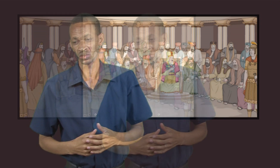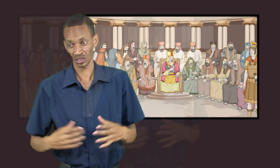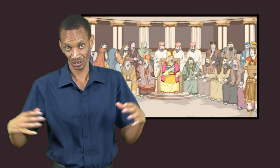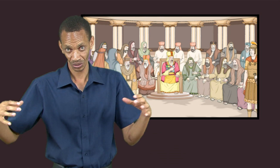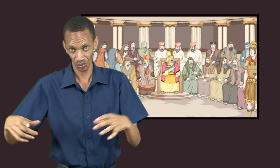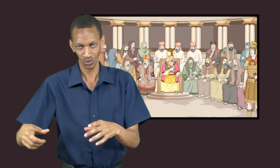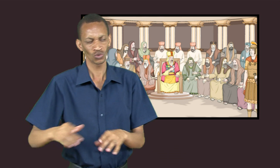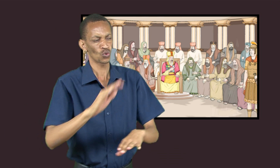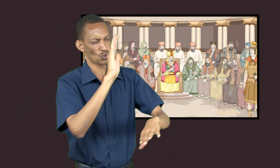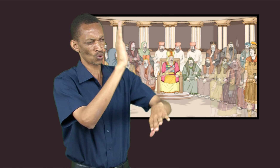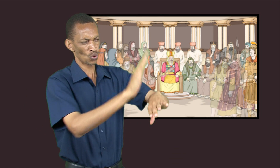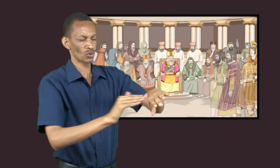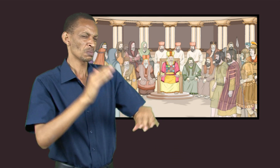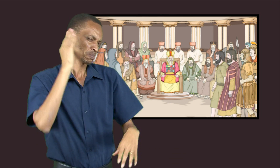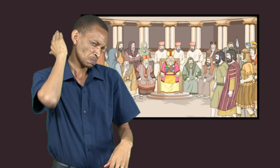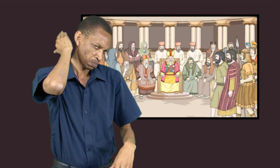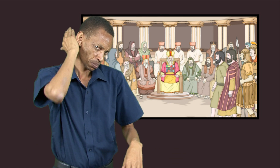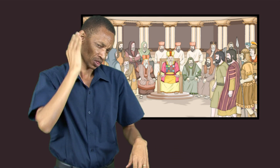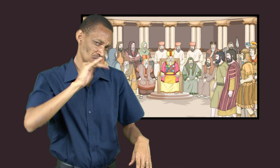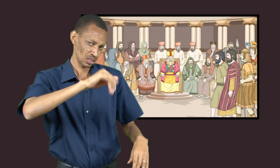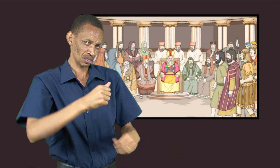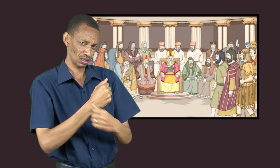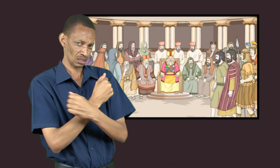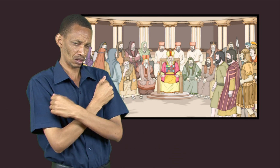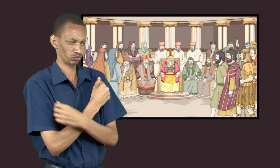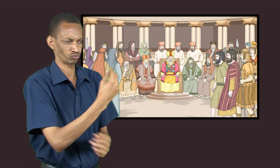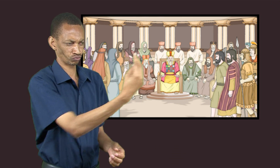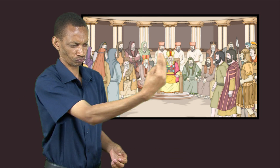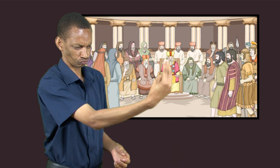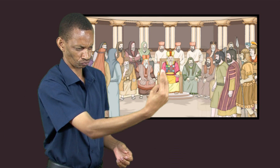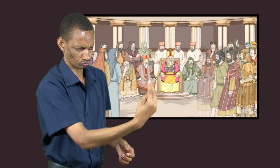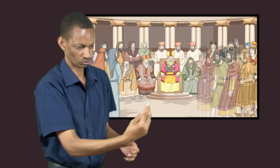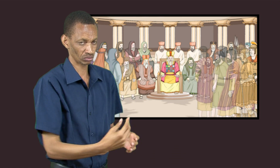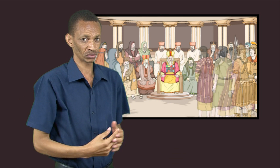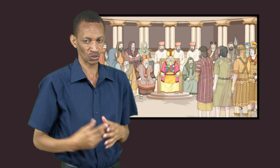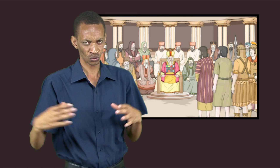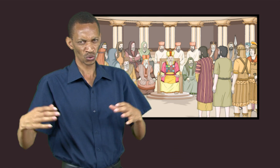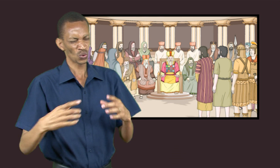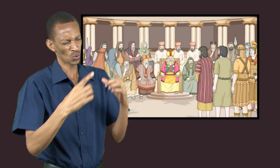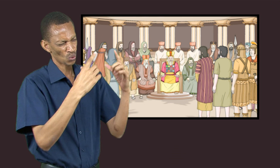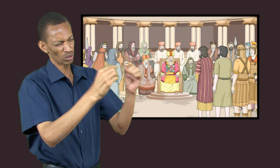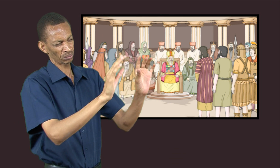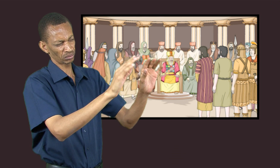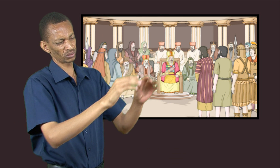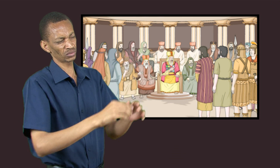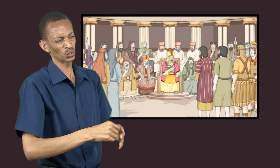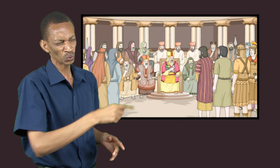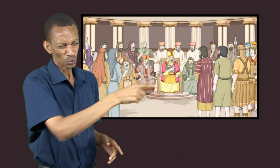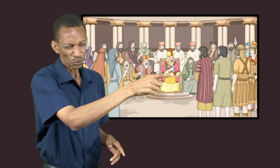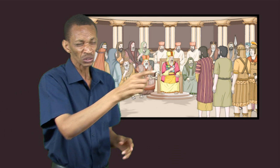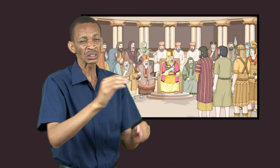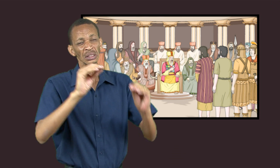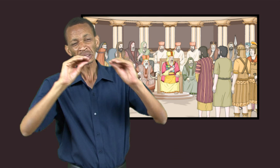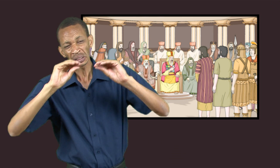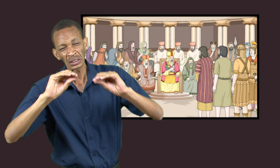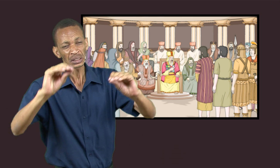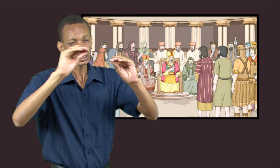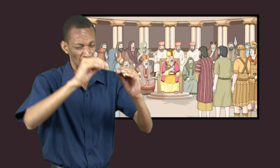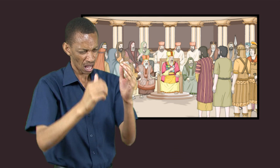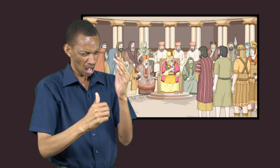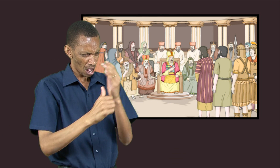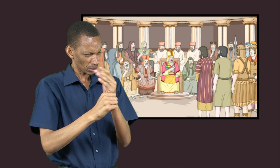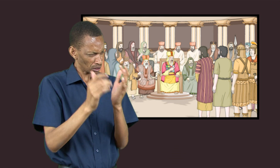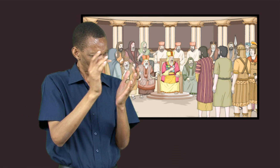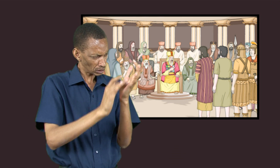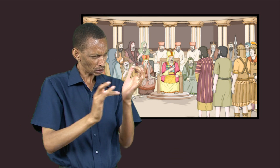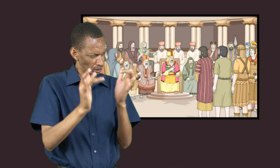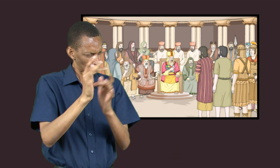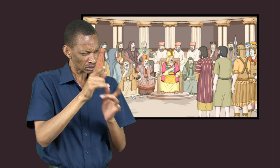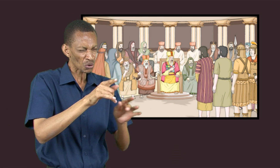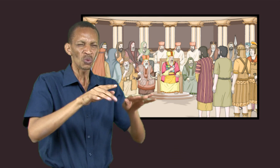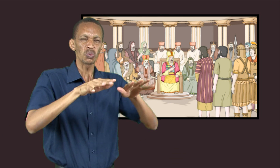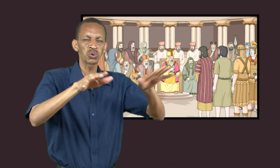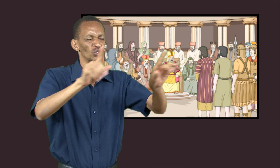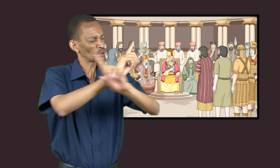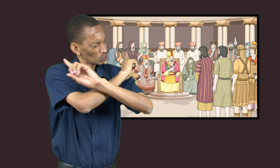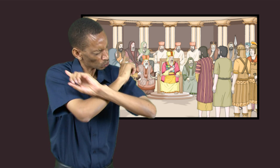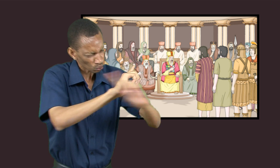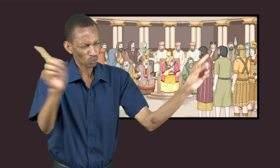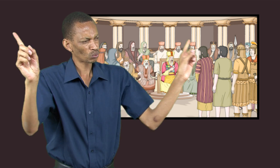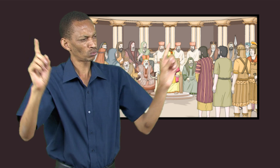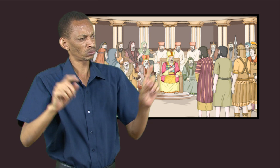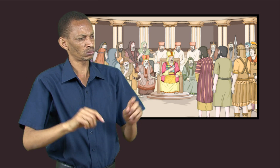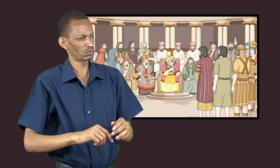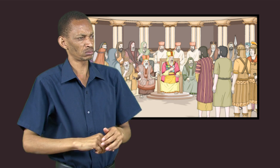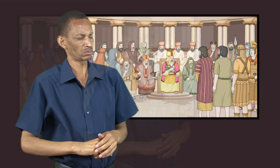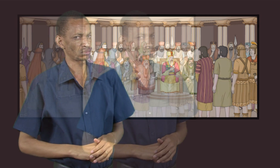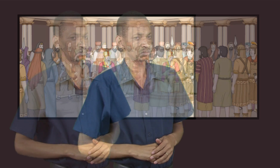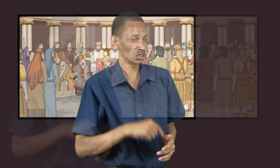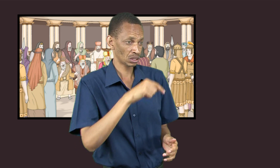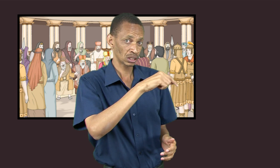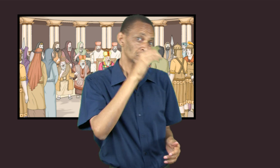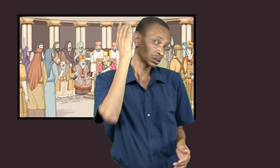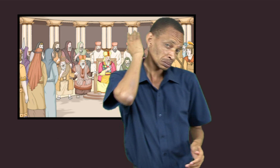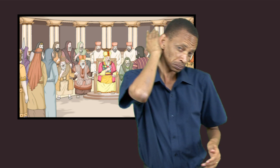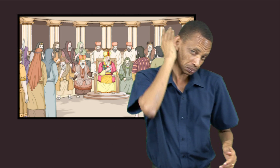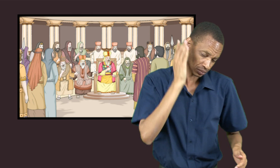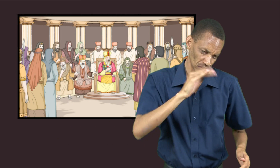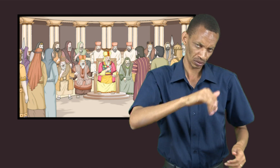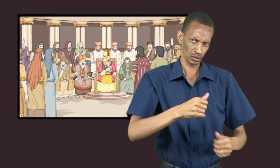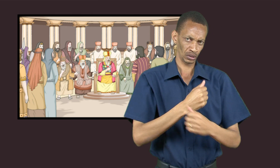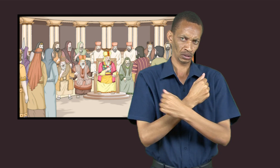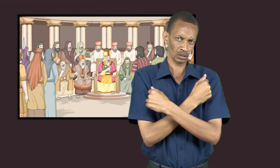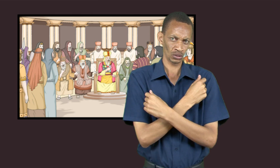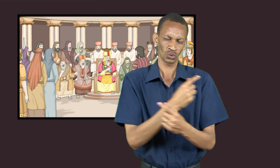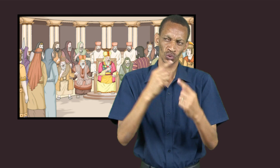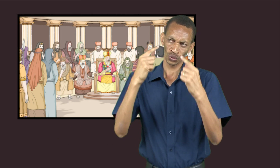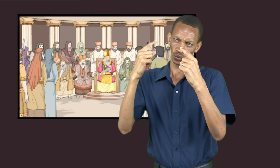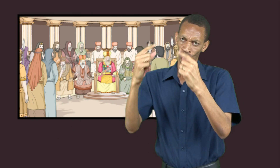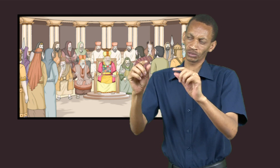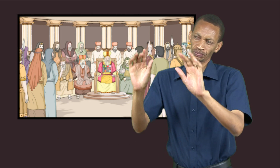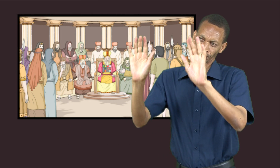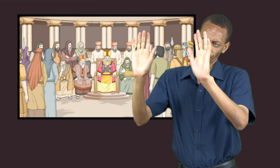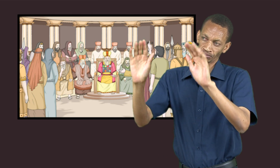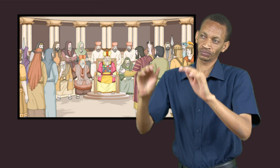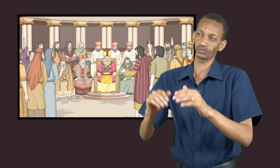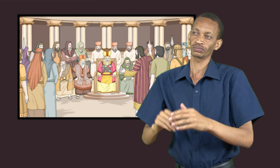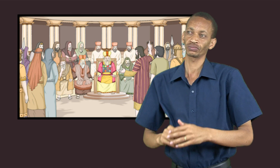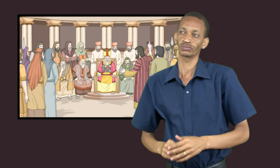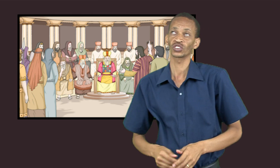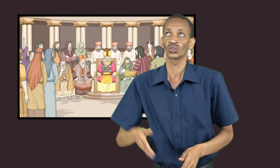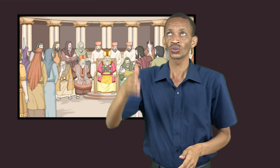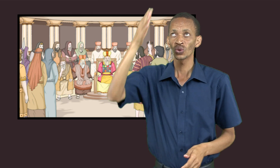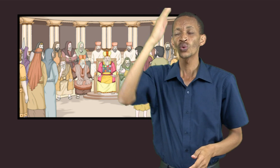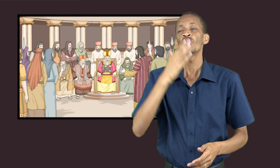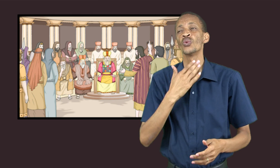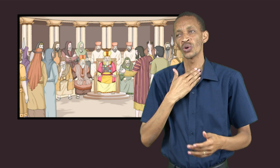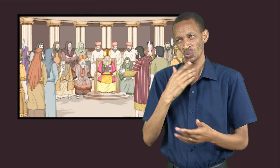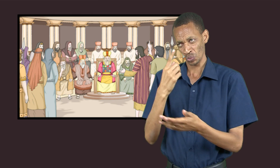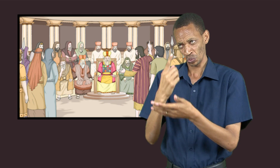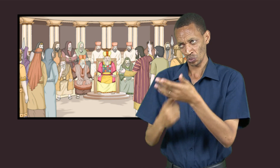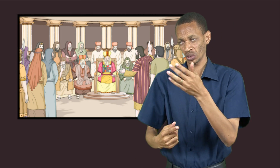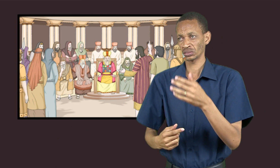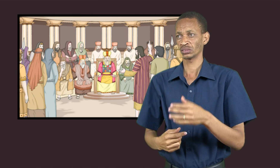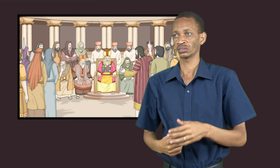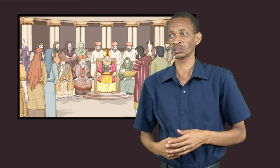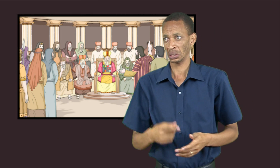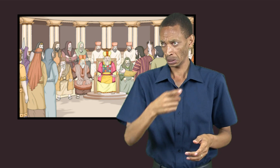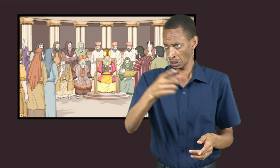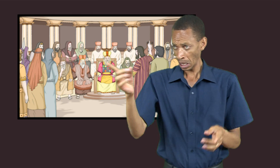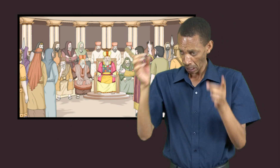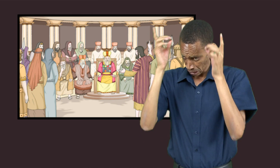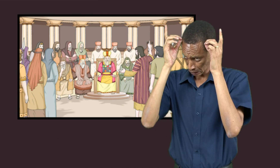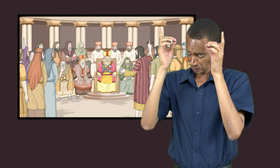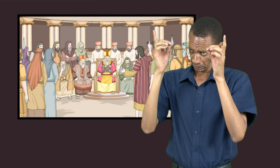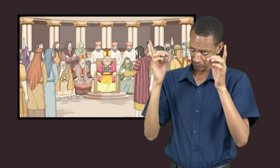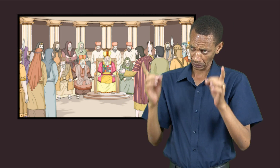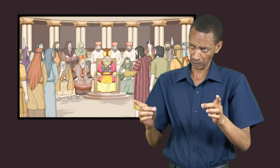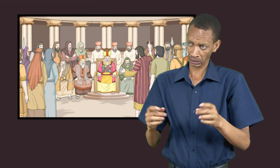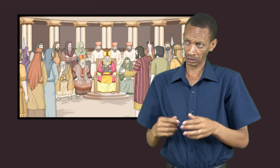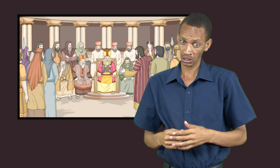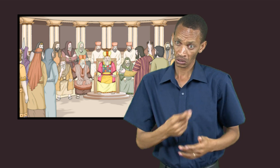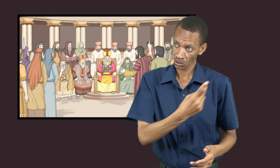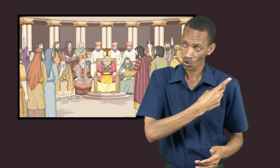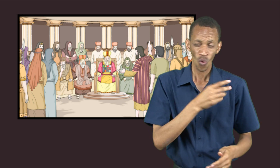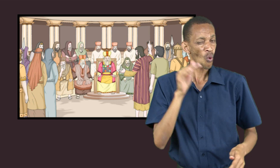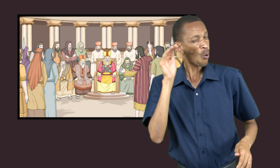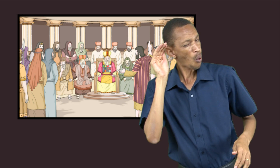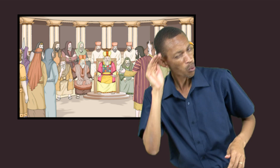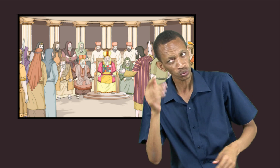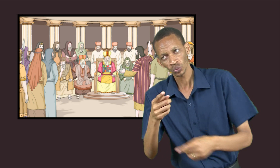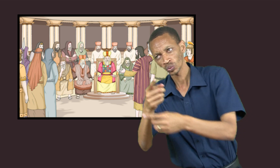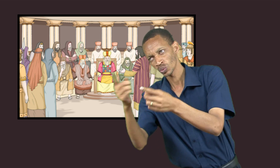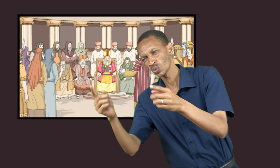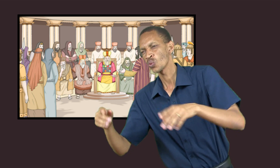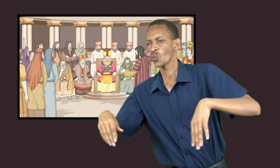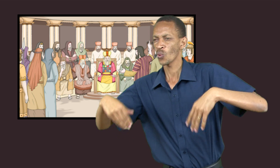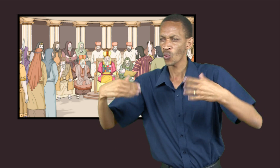Then they called them in again and commanded them not to speak or teach at all in the name of Jesus.